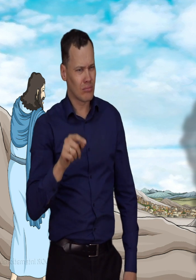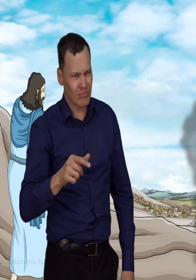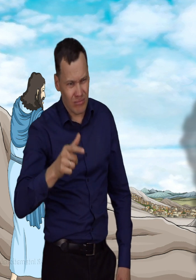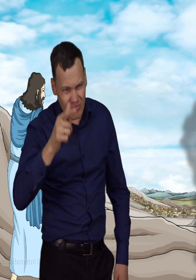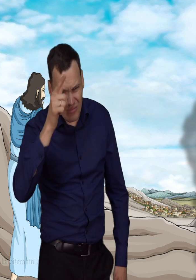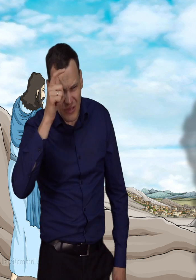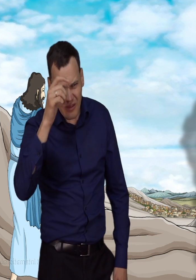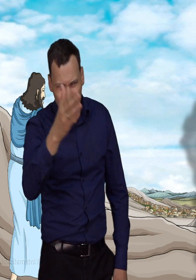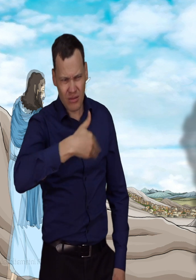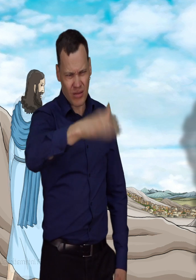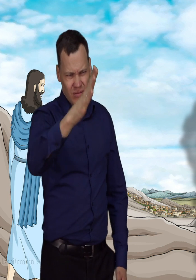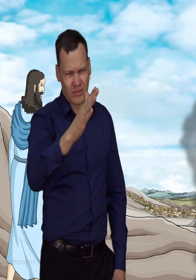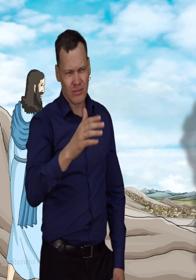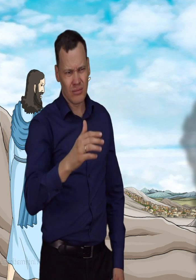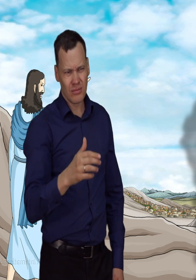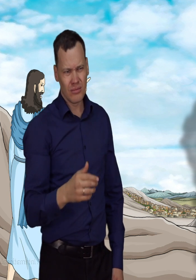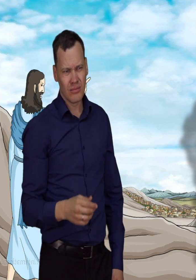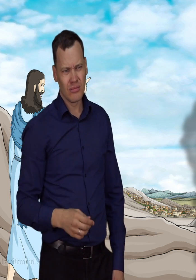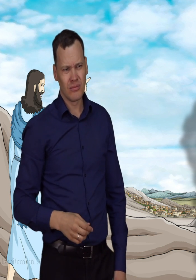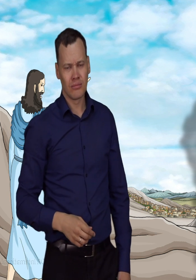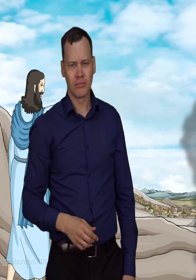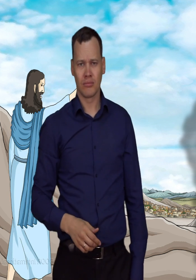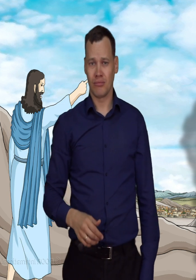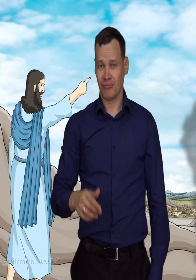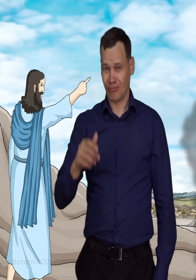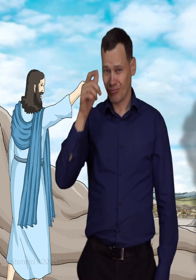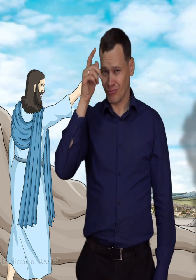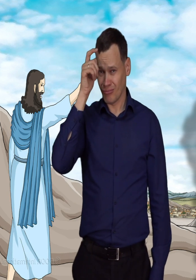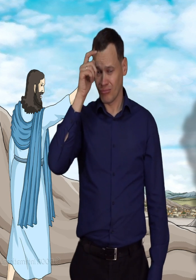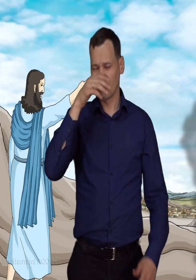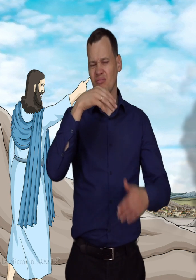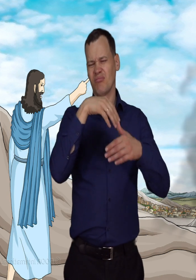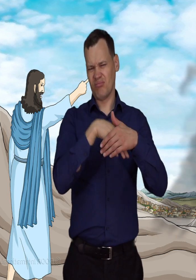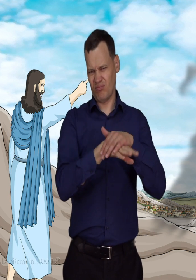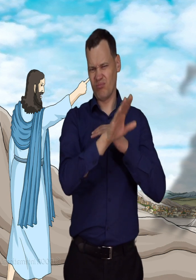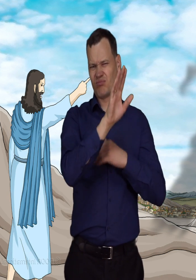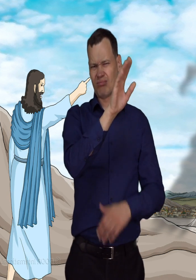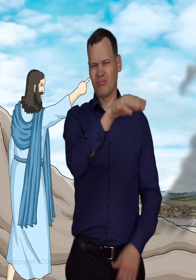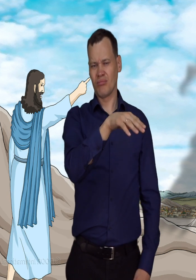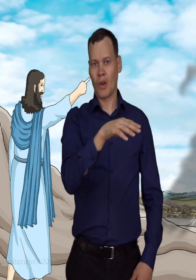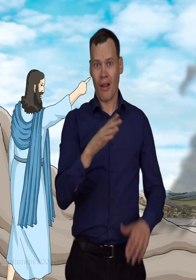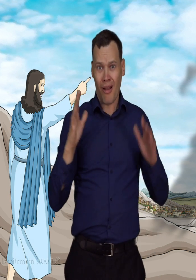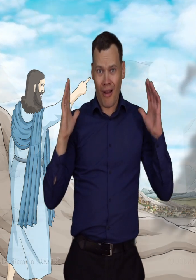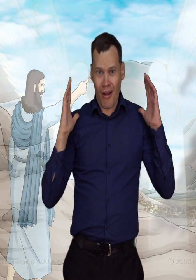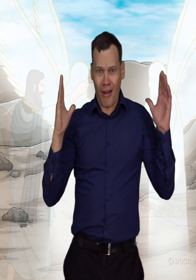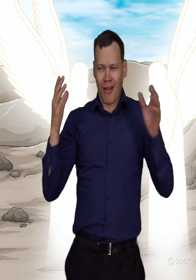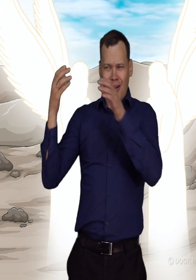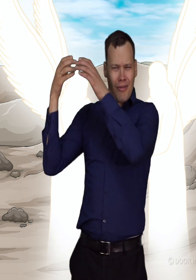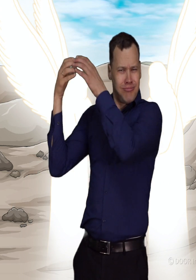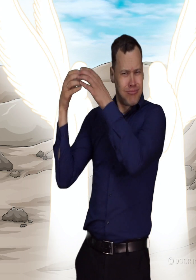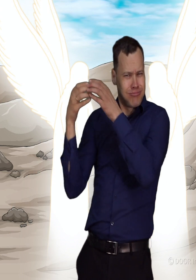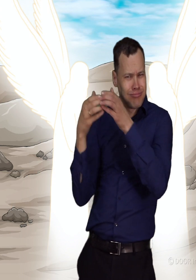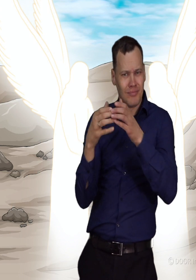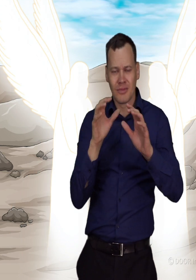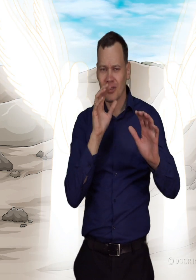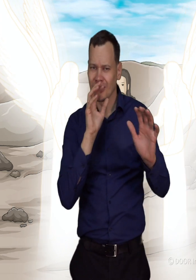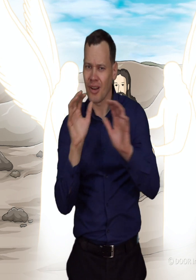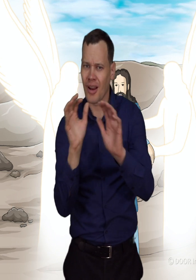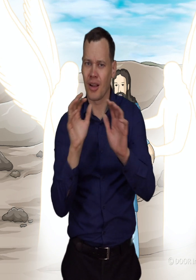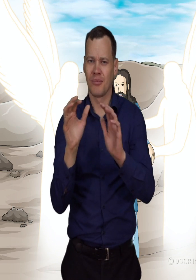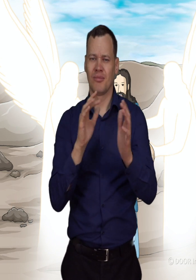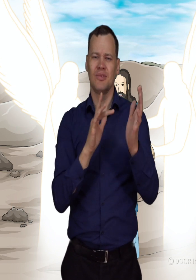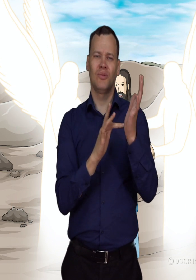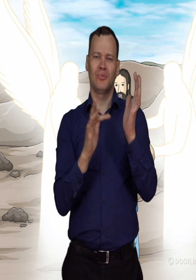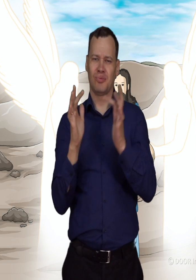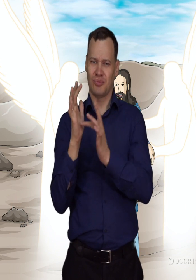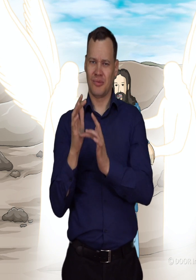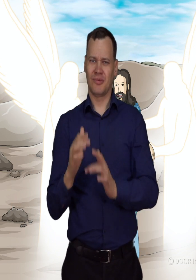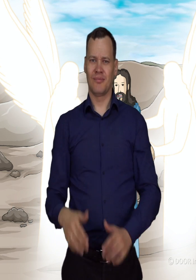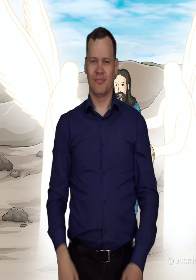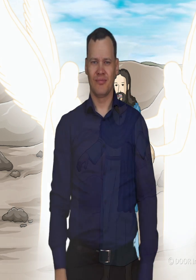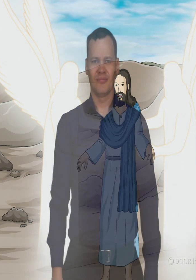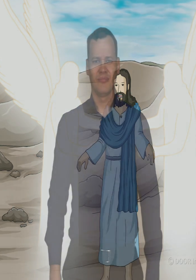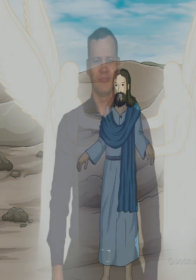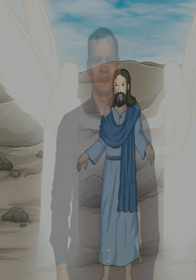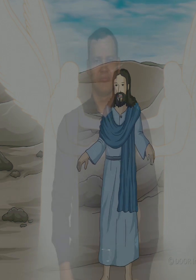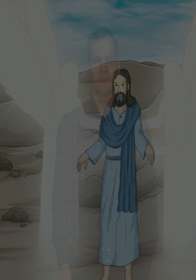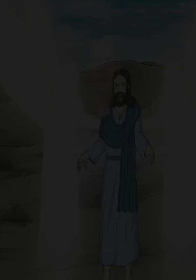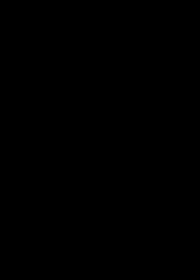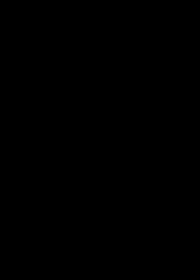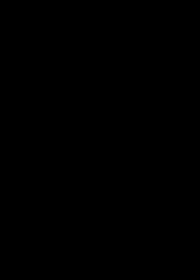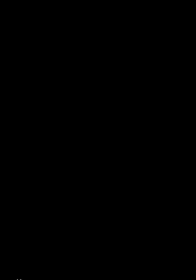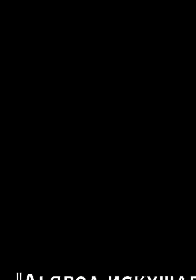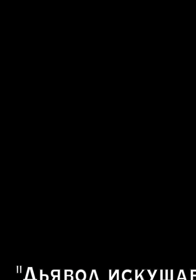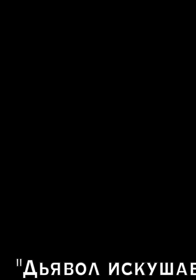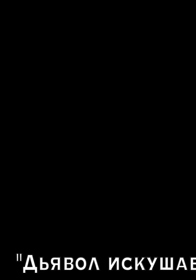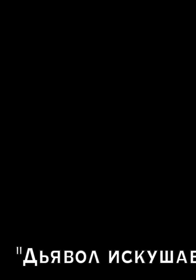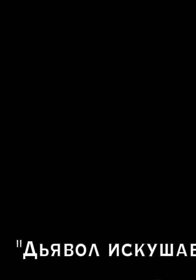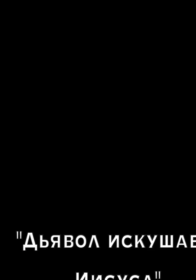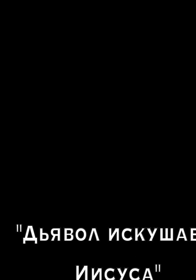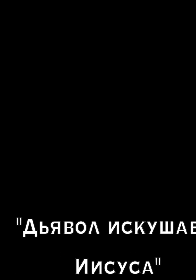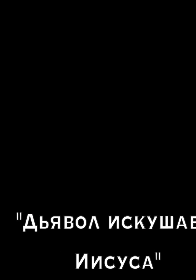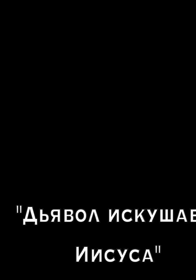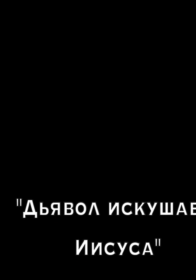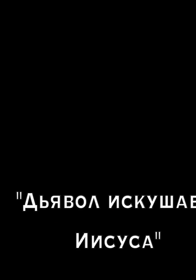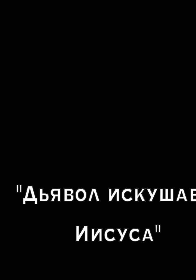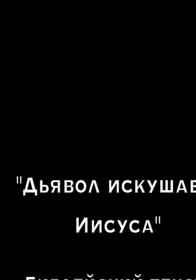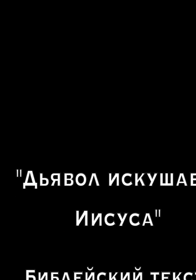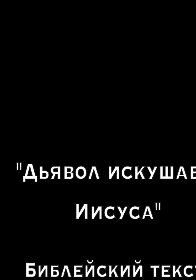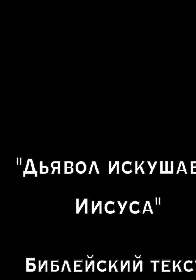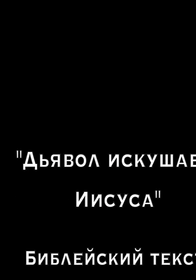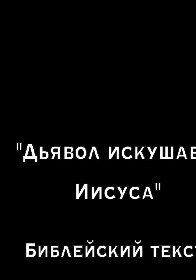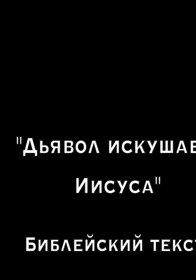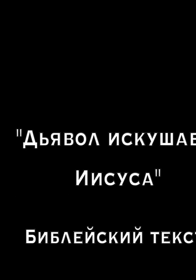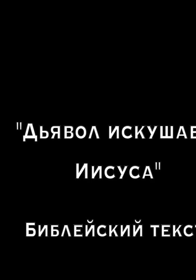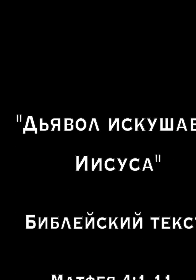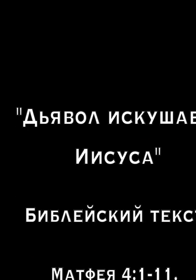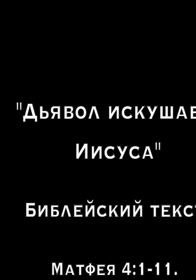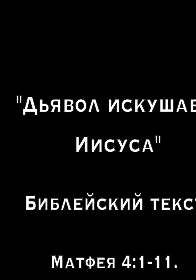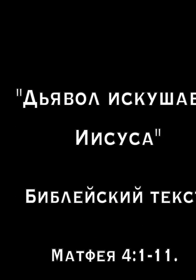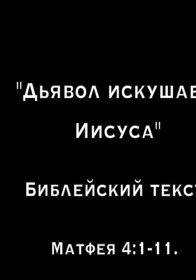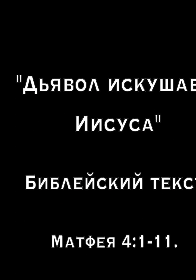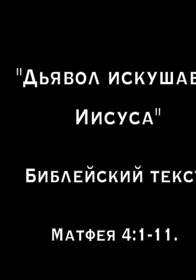“Away from Me, Satan!” Jesus declared. “For it is written: ‘Worship the Lord your God and serve Him only.’” Then the devil left Him, and angels came and ministered to Him.